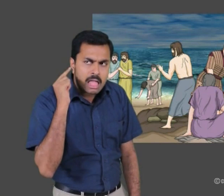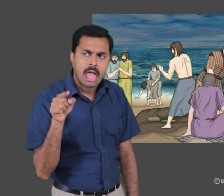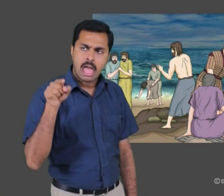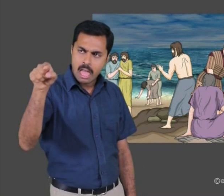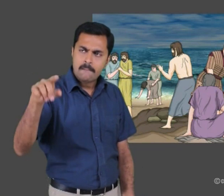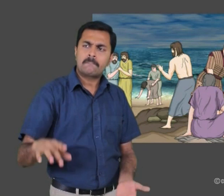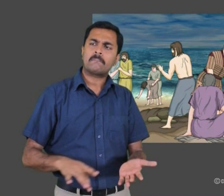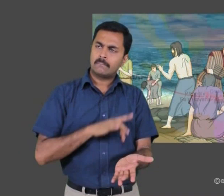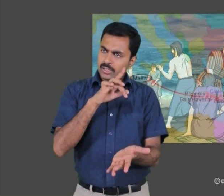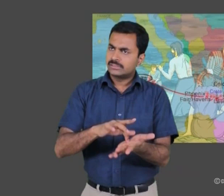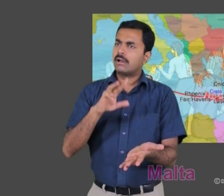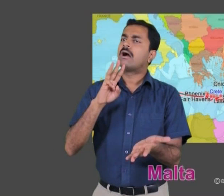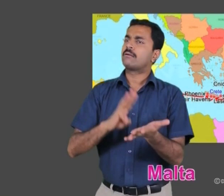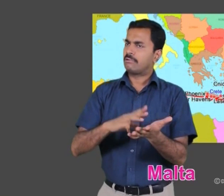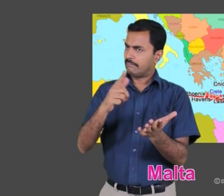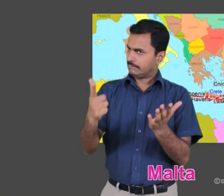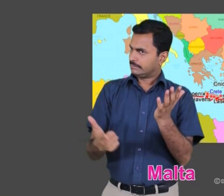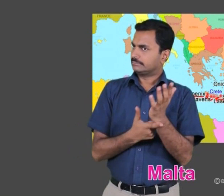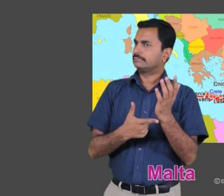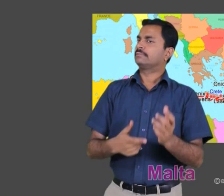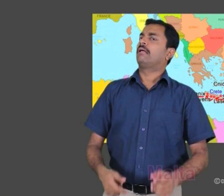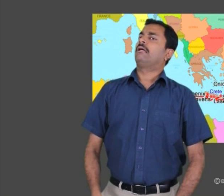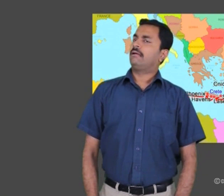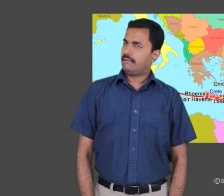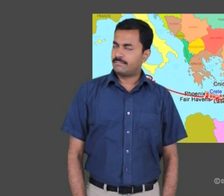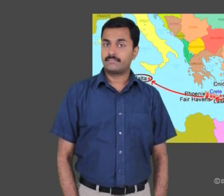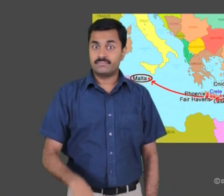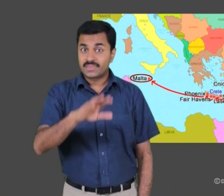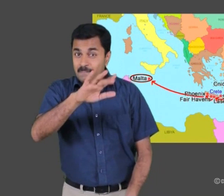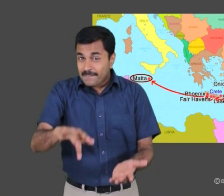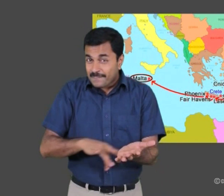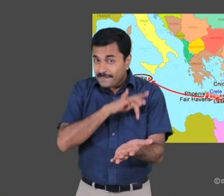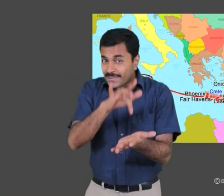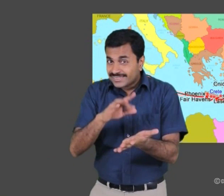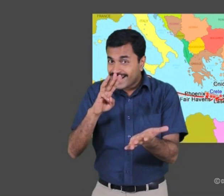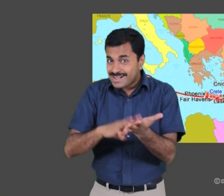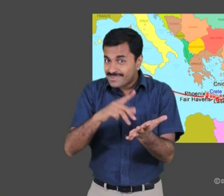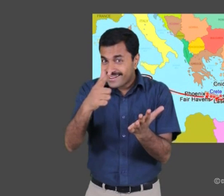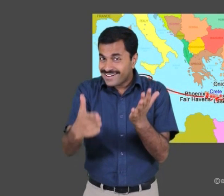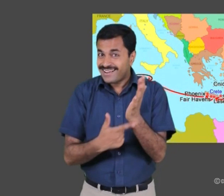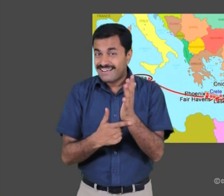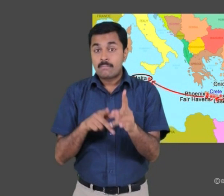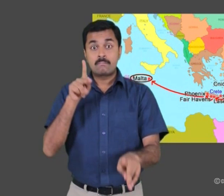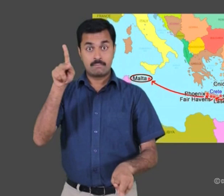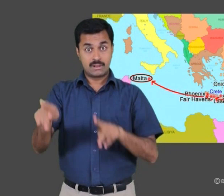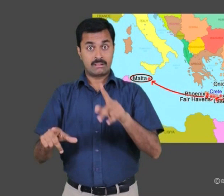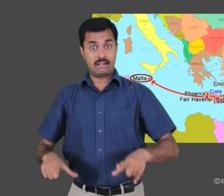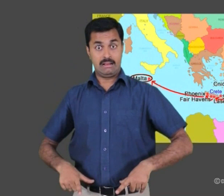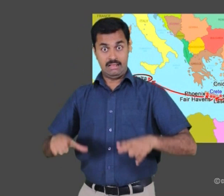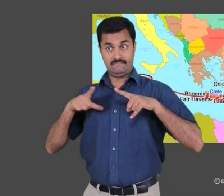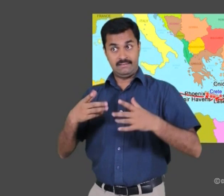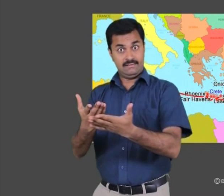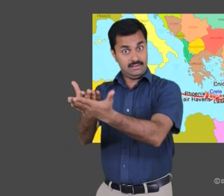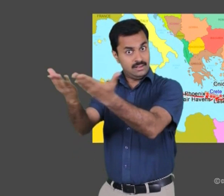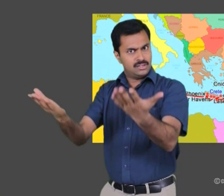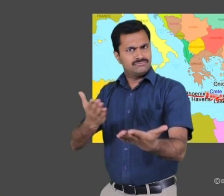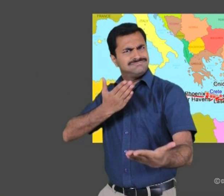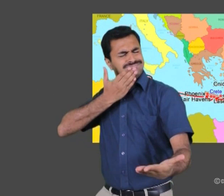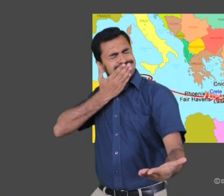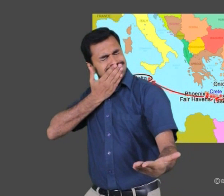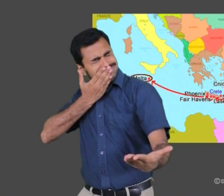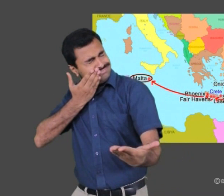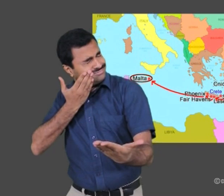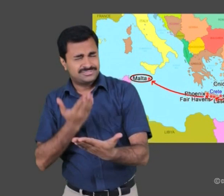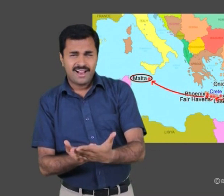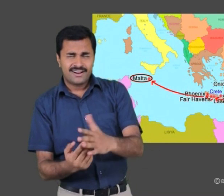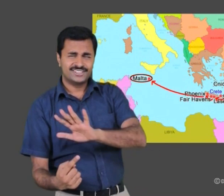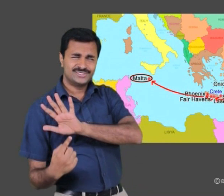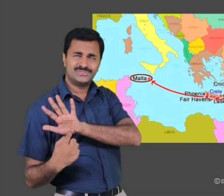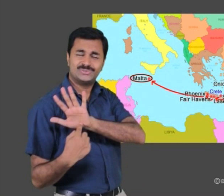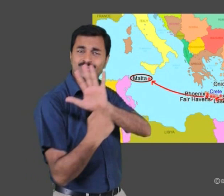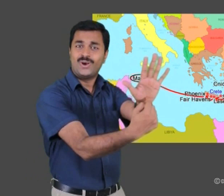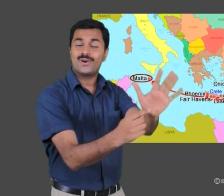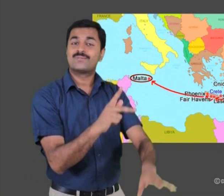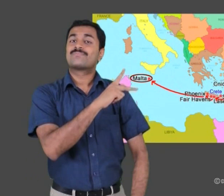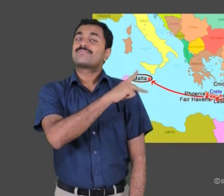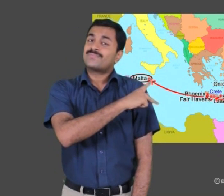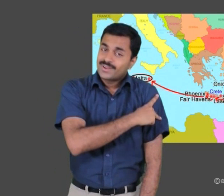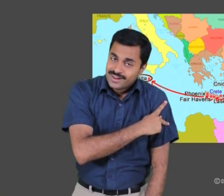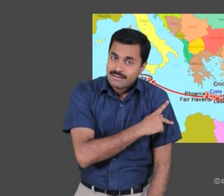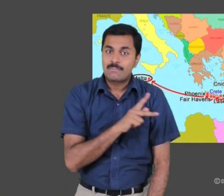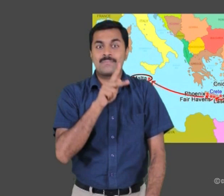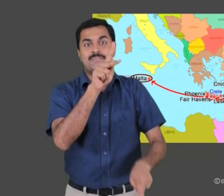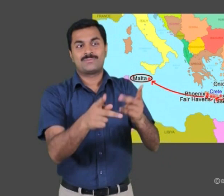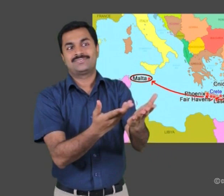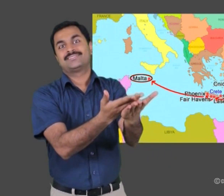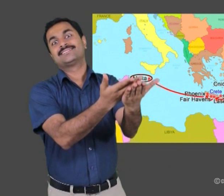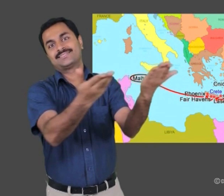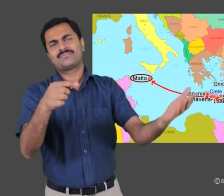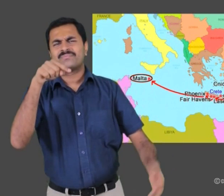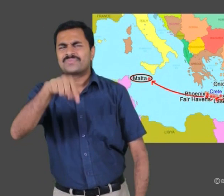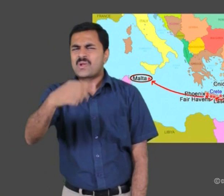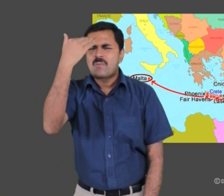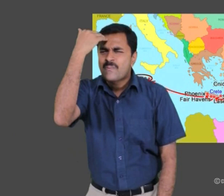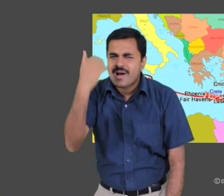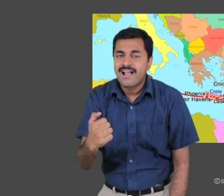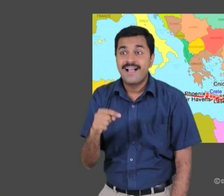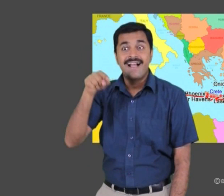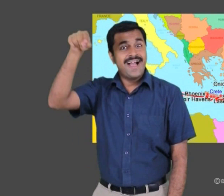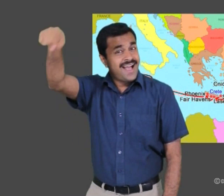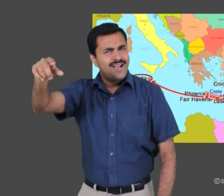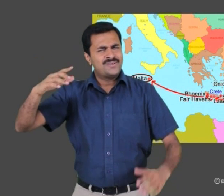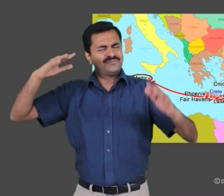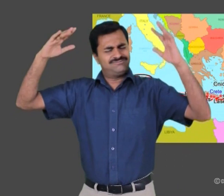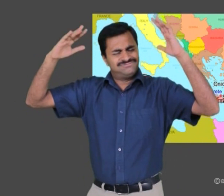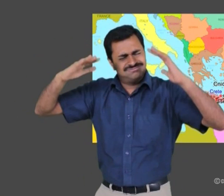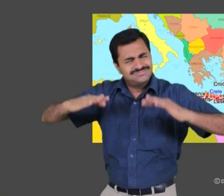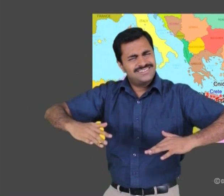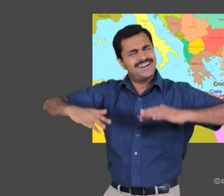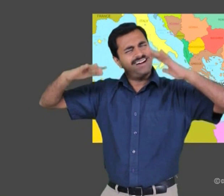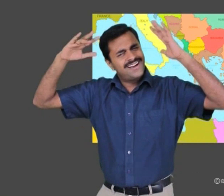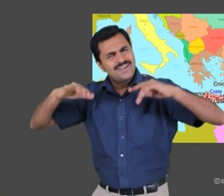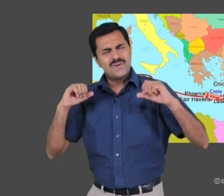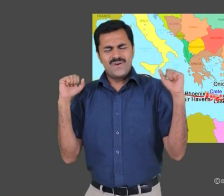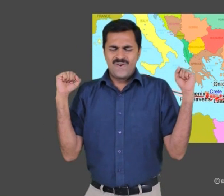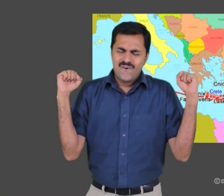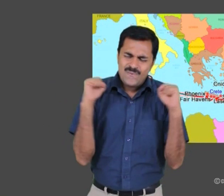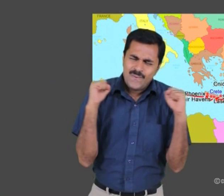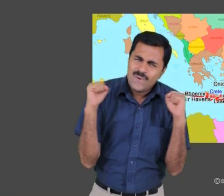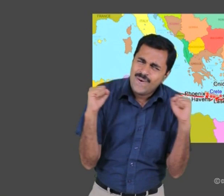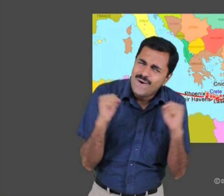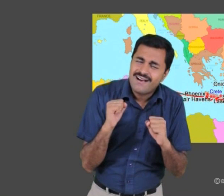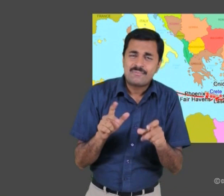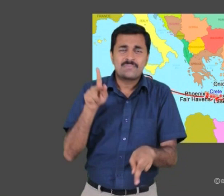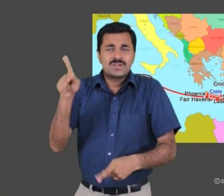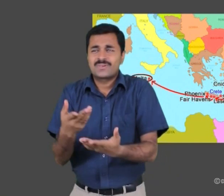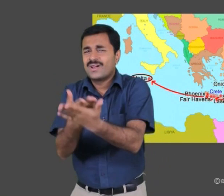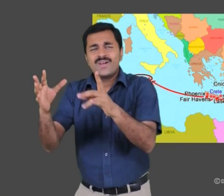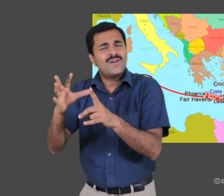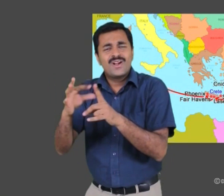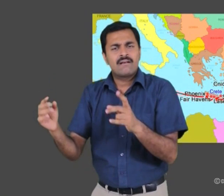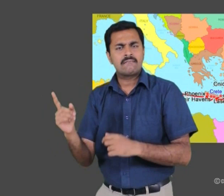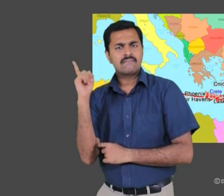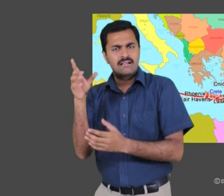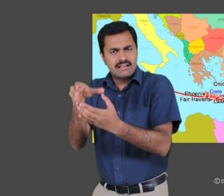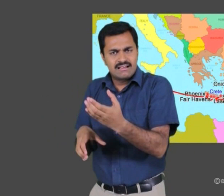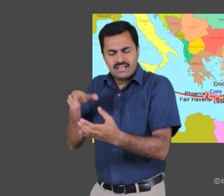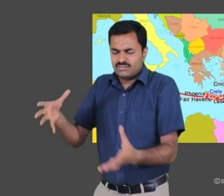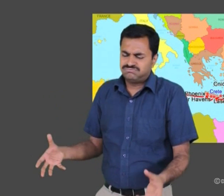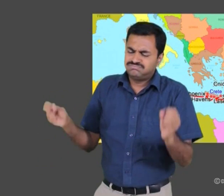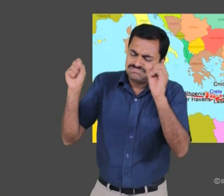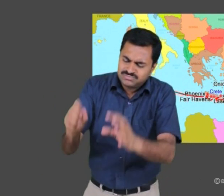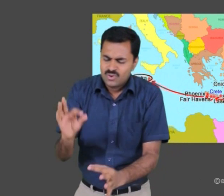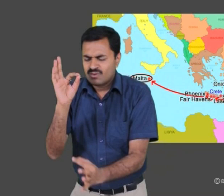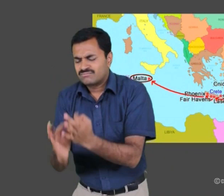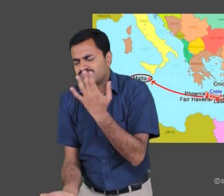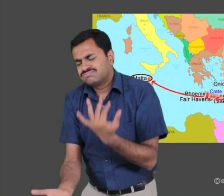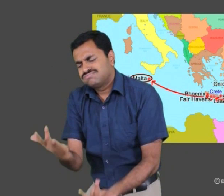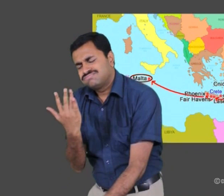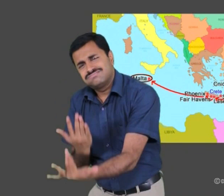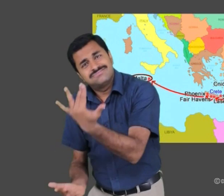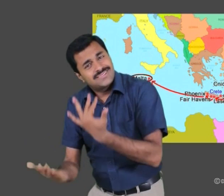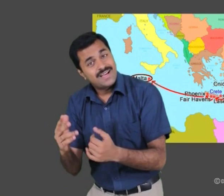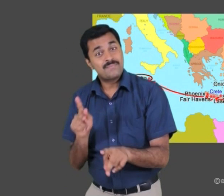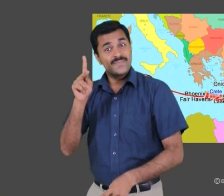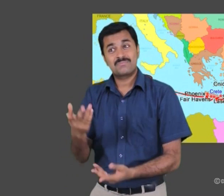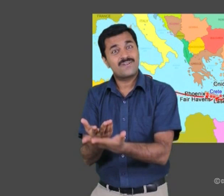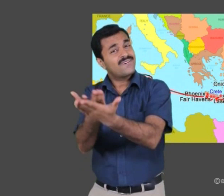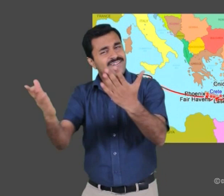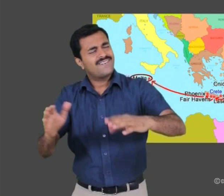Once we were safely ashore, we learned that the island was called Malta.